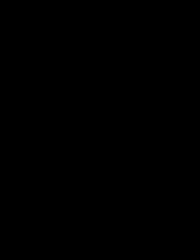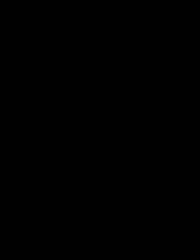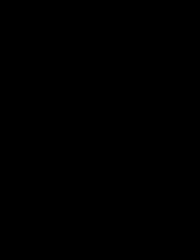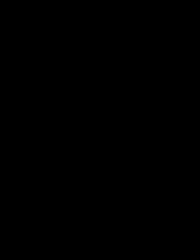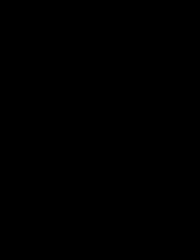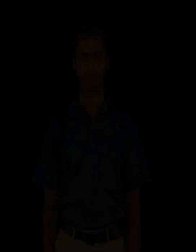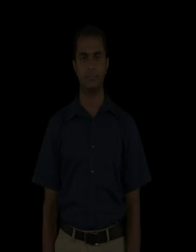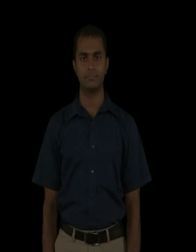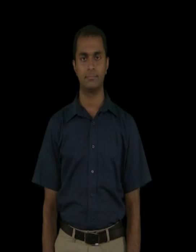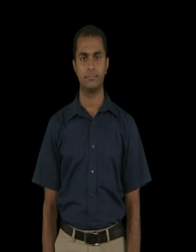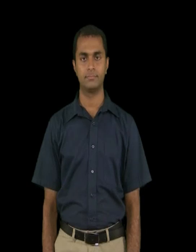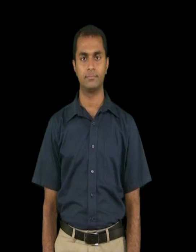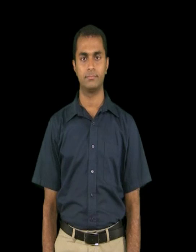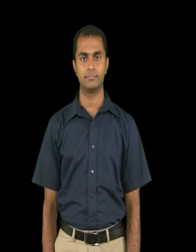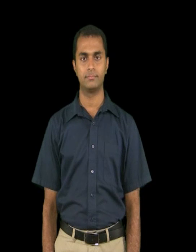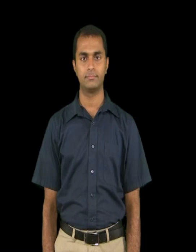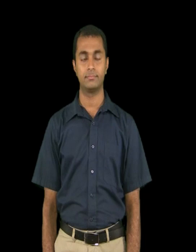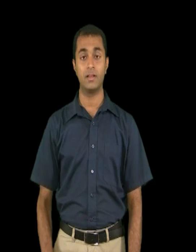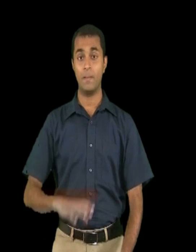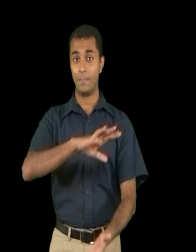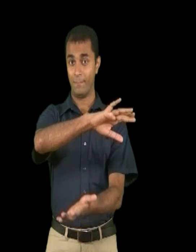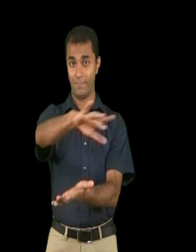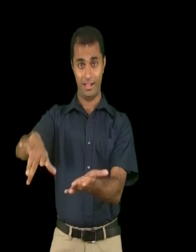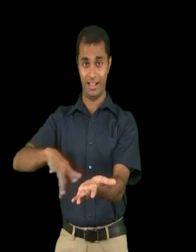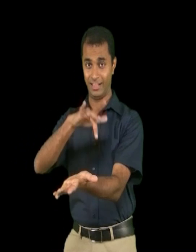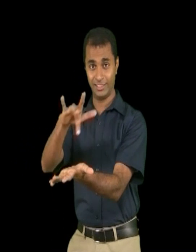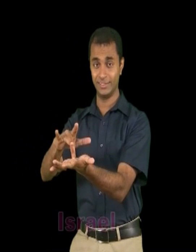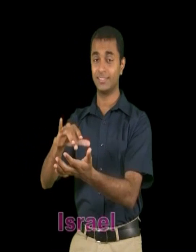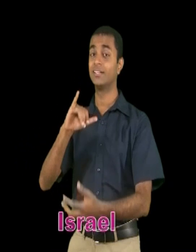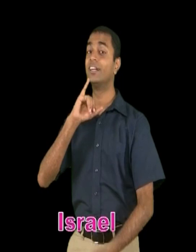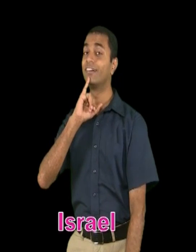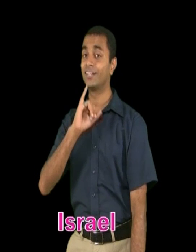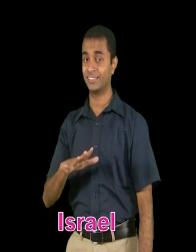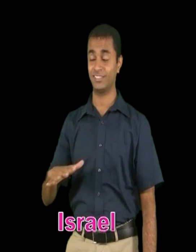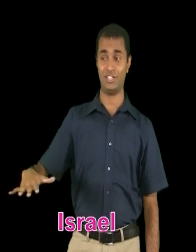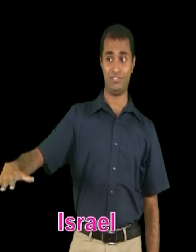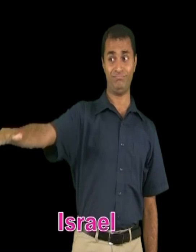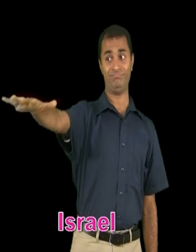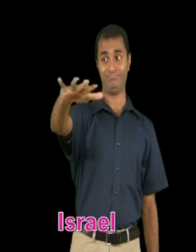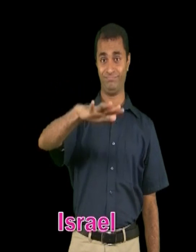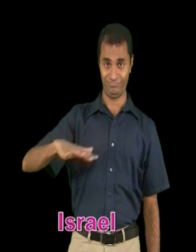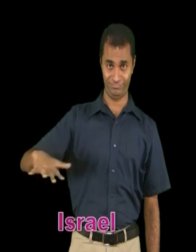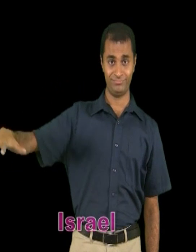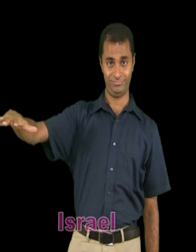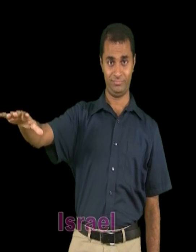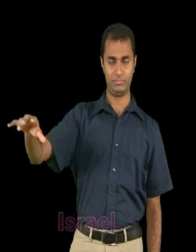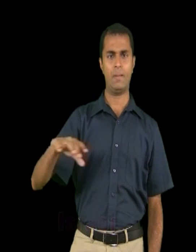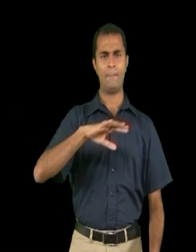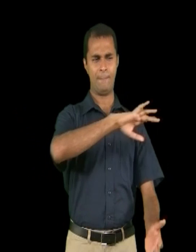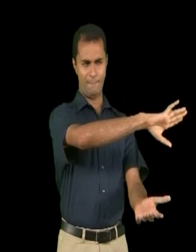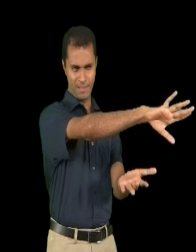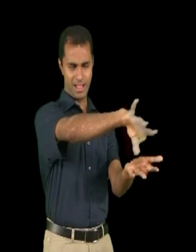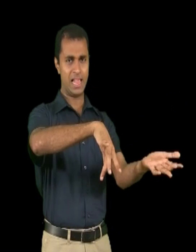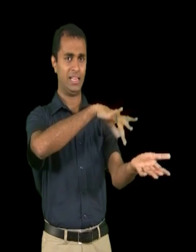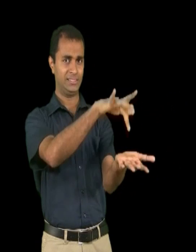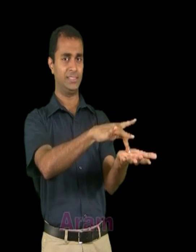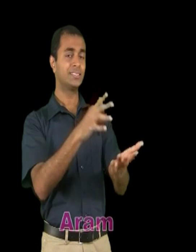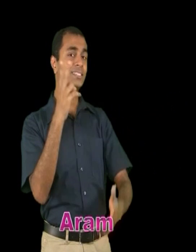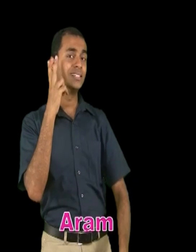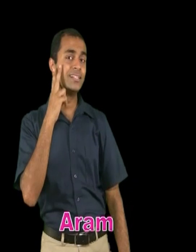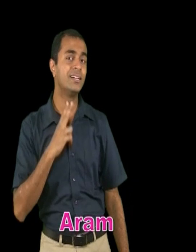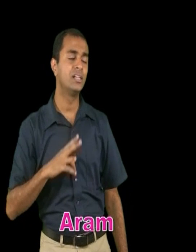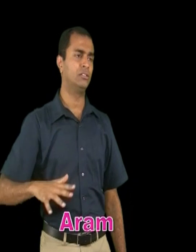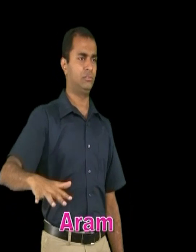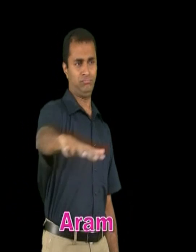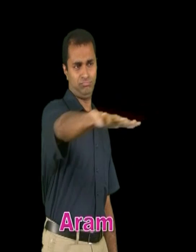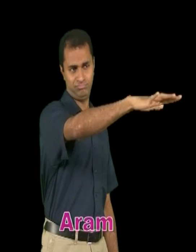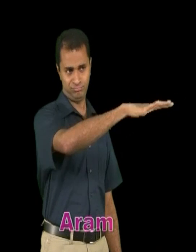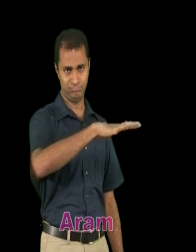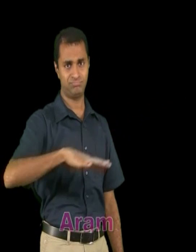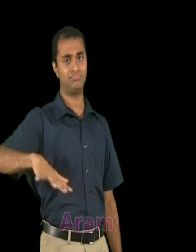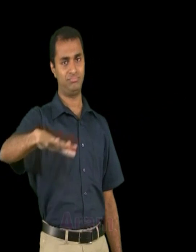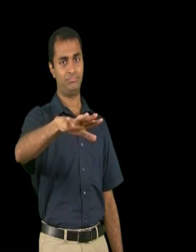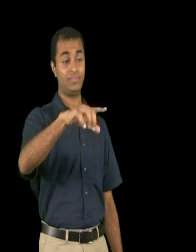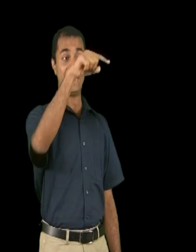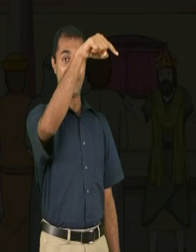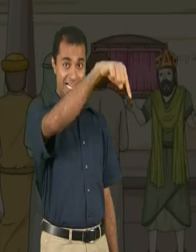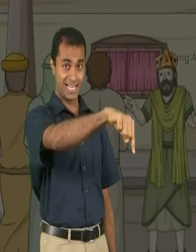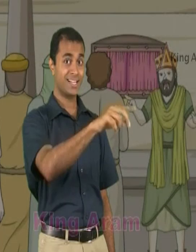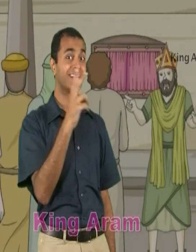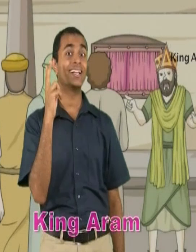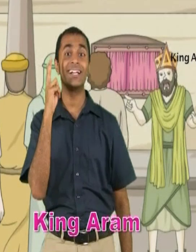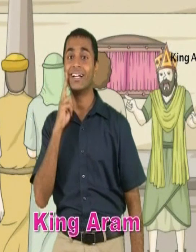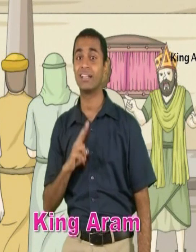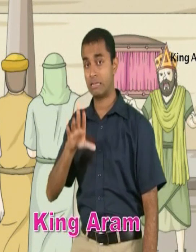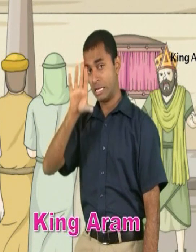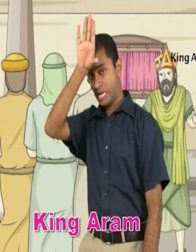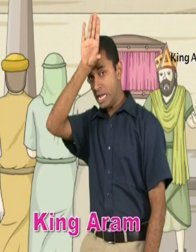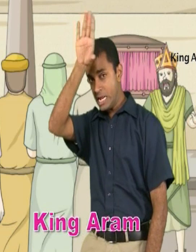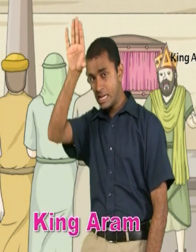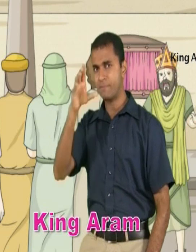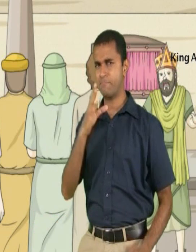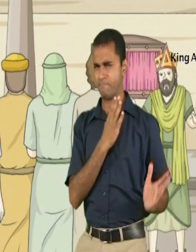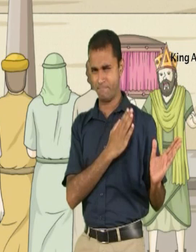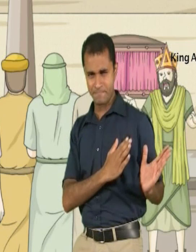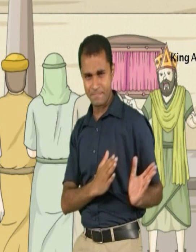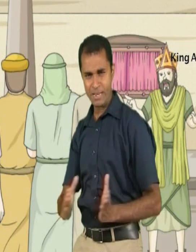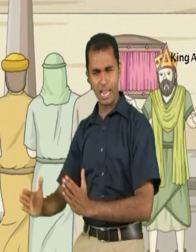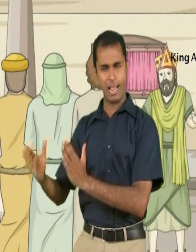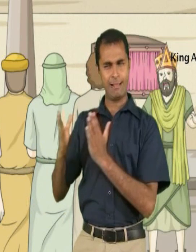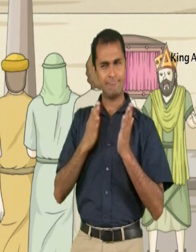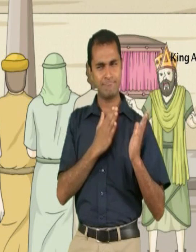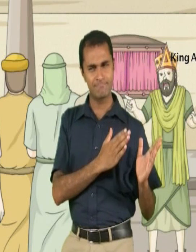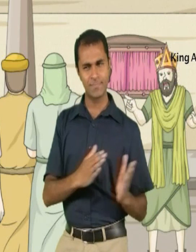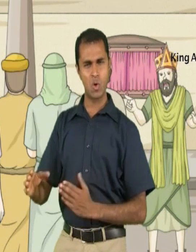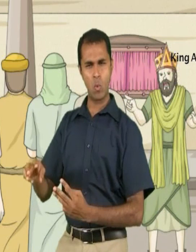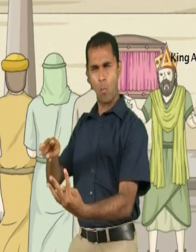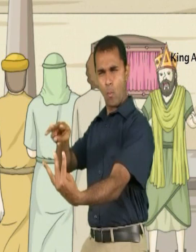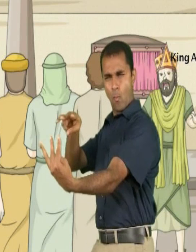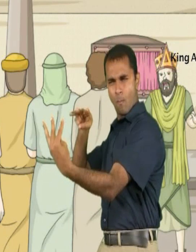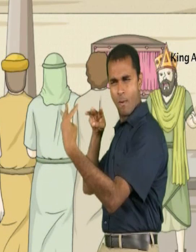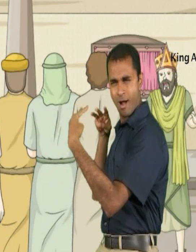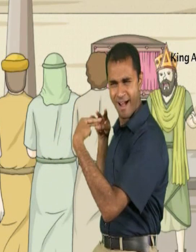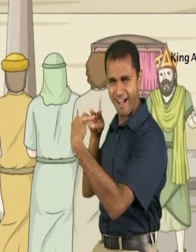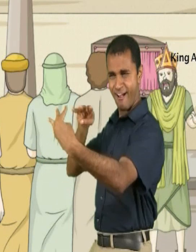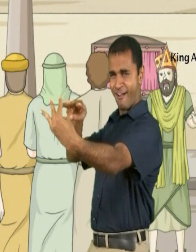Now the king of Aram was at war against Israel.